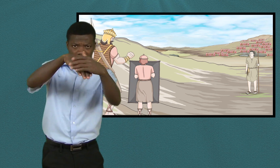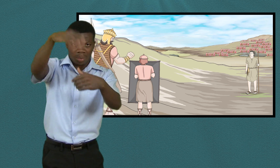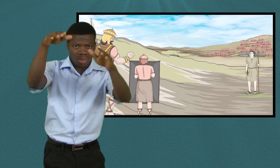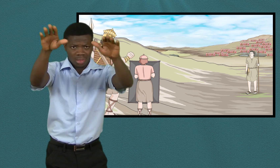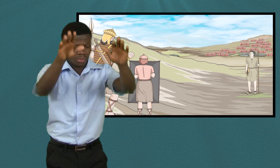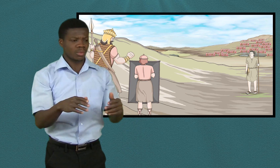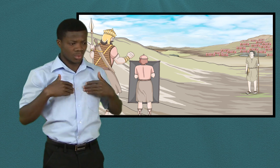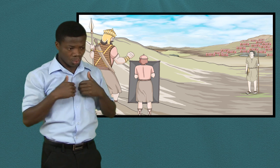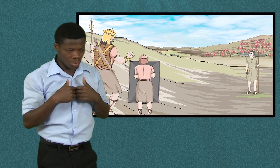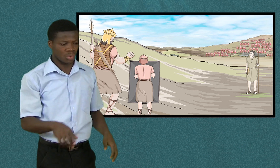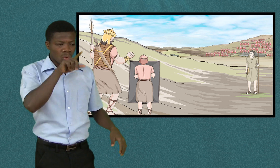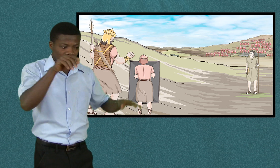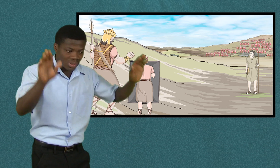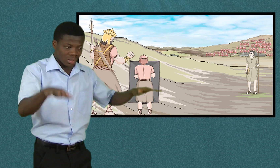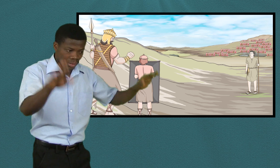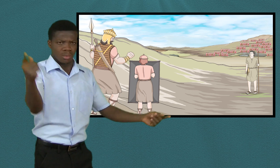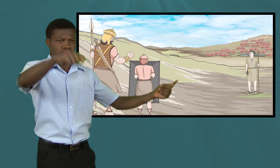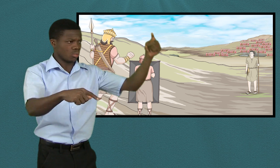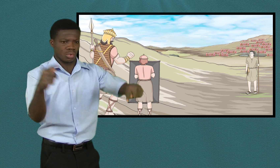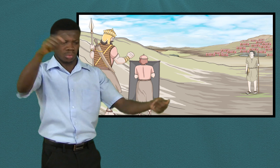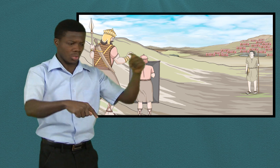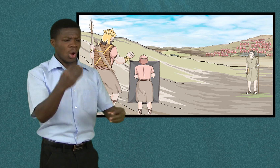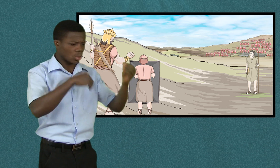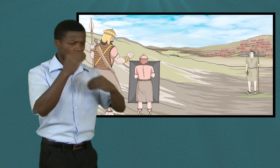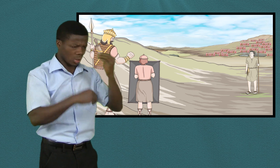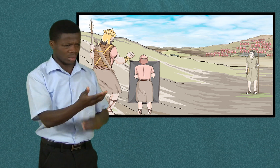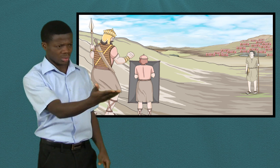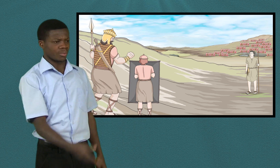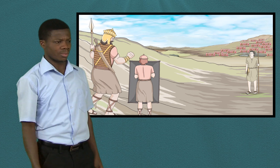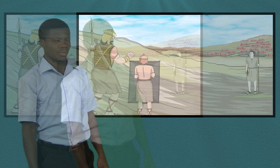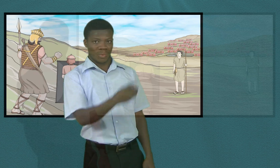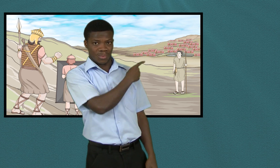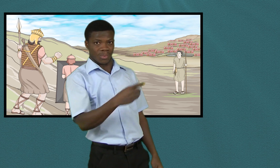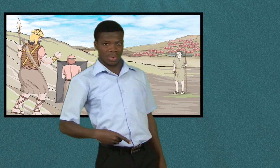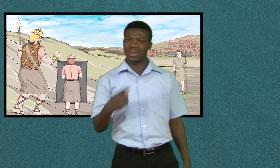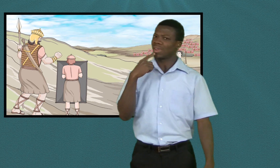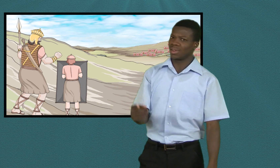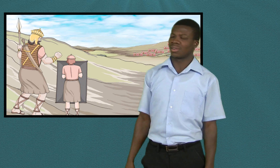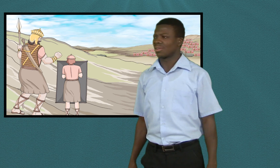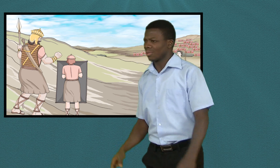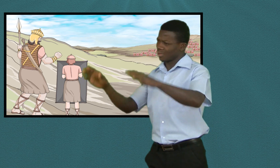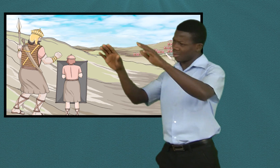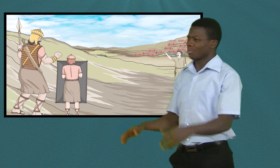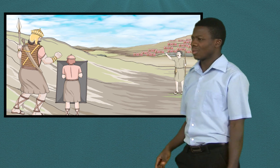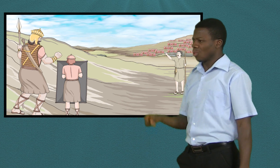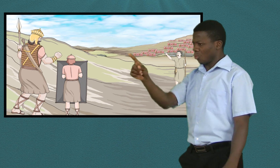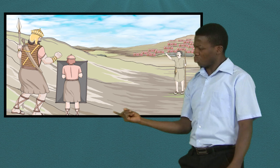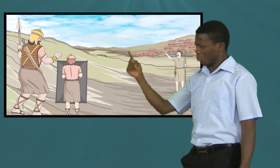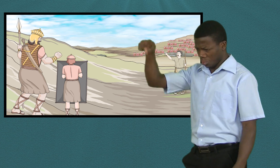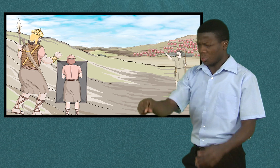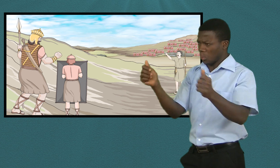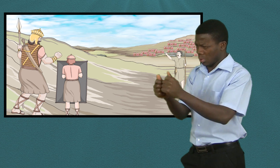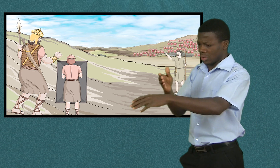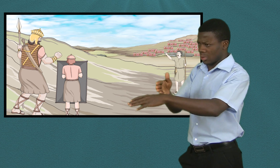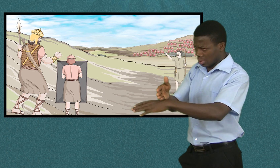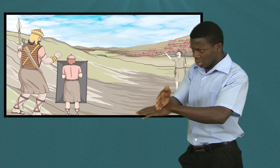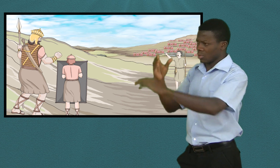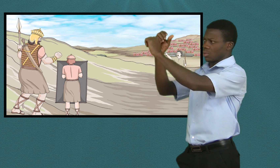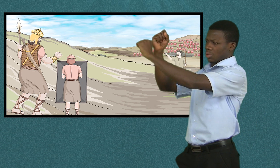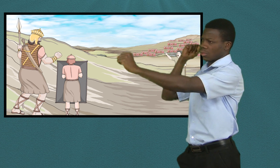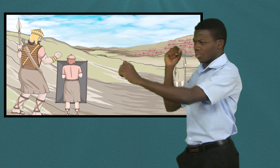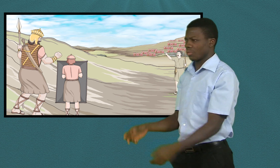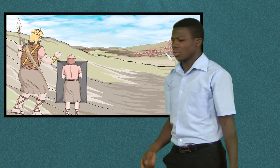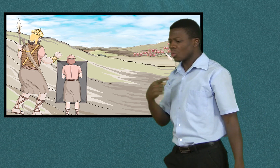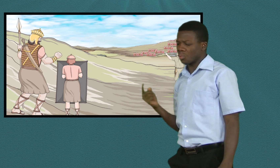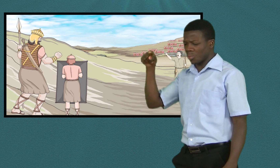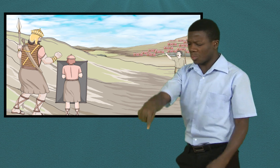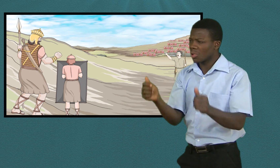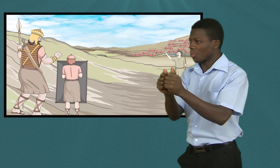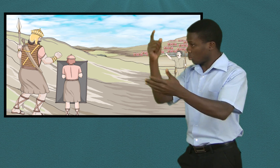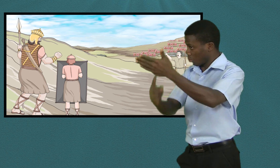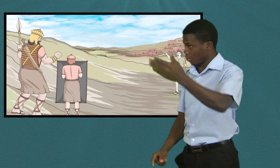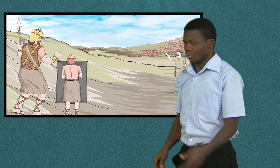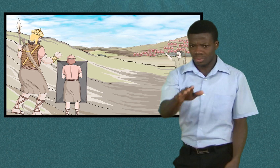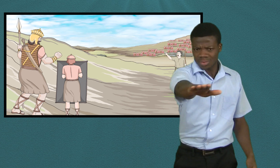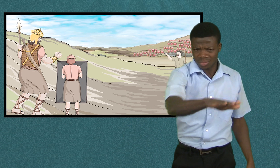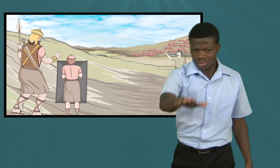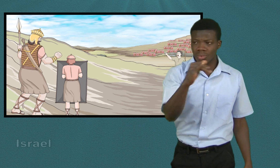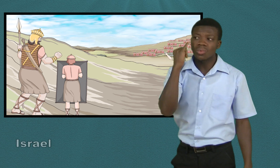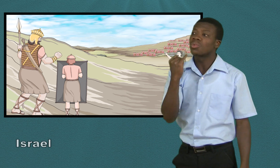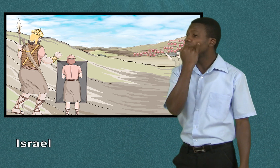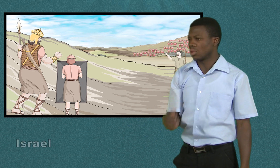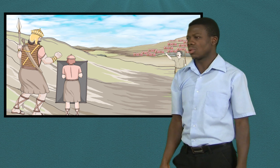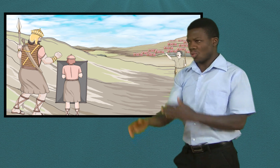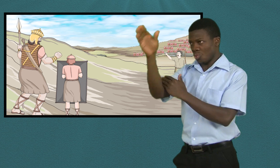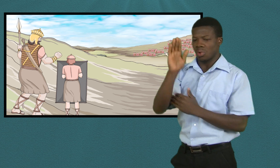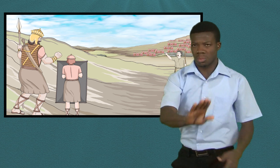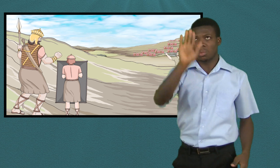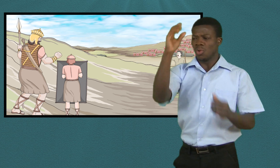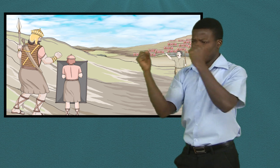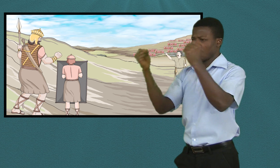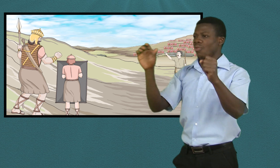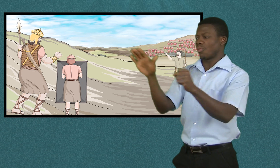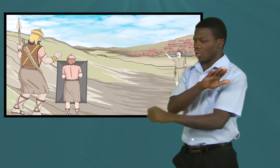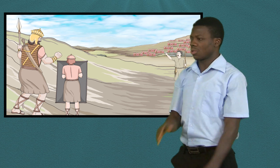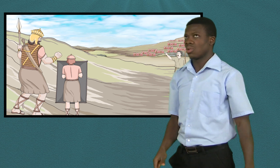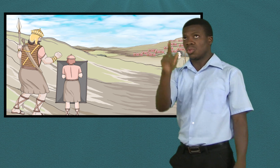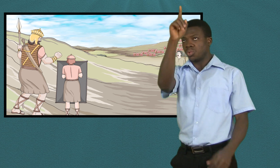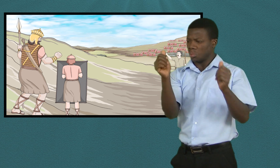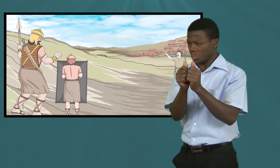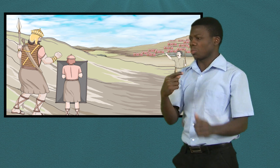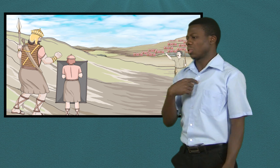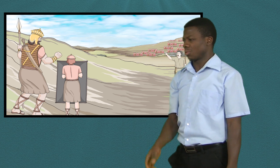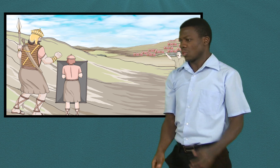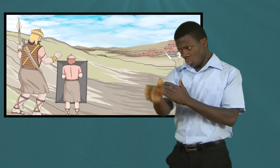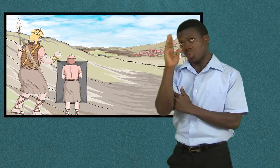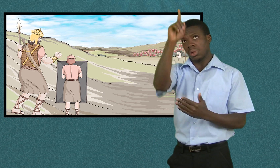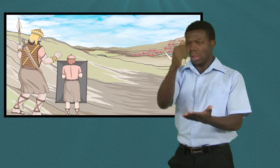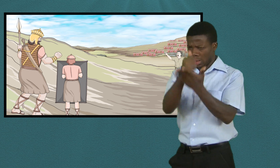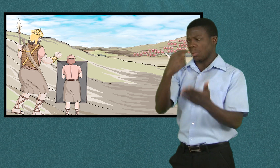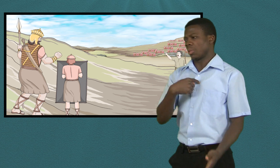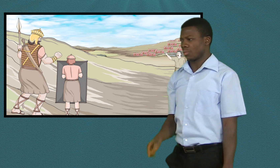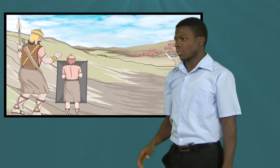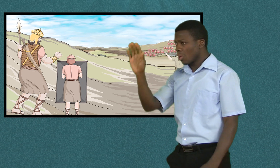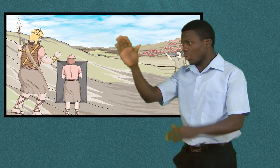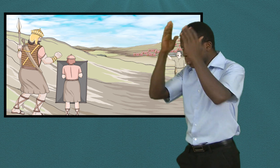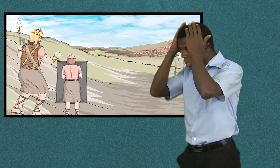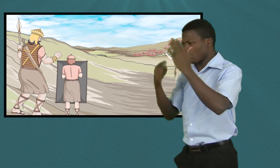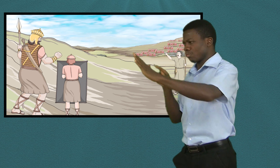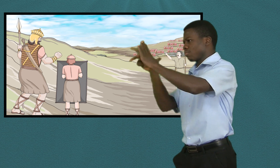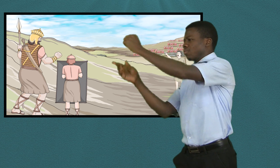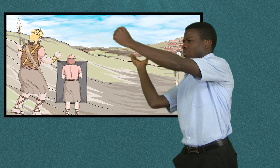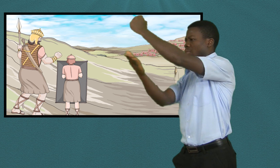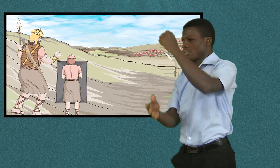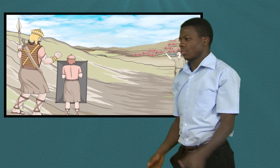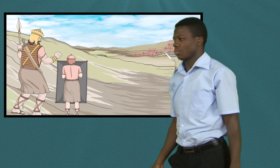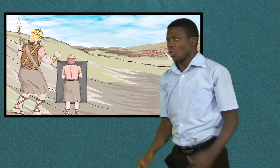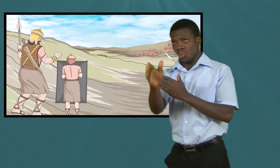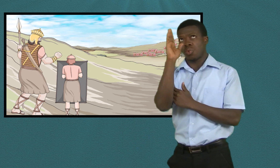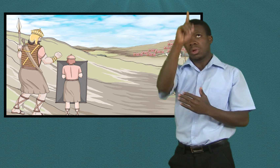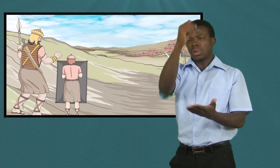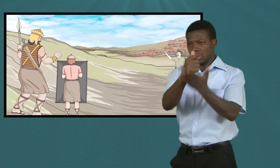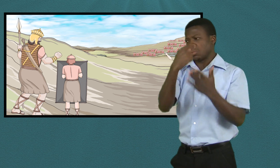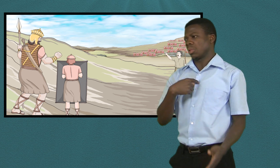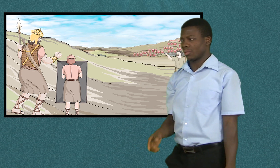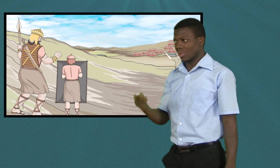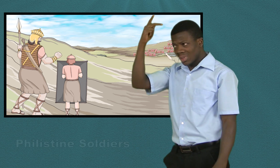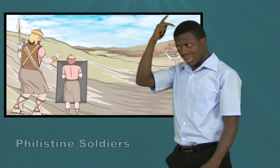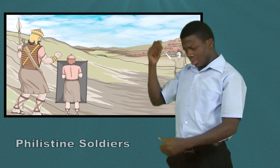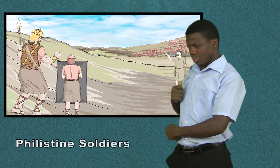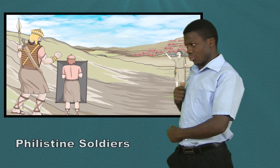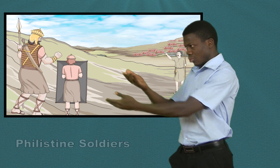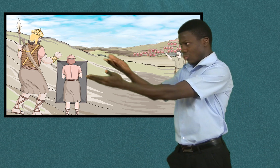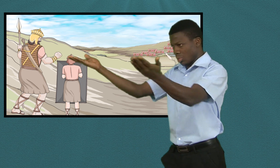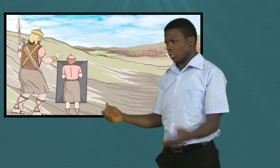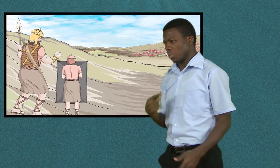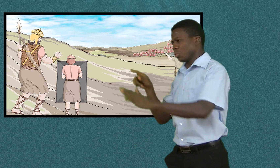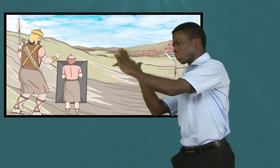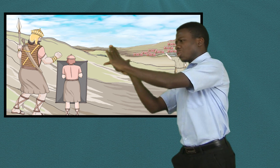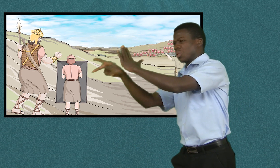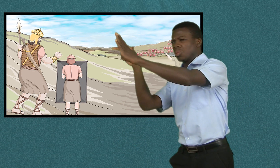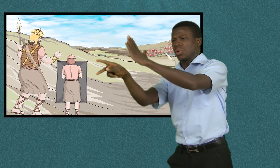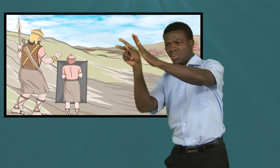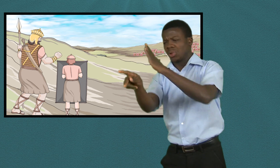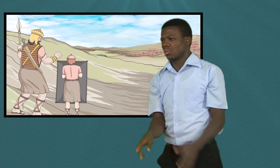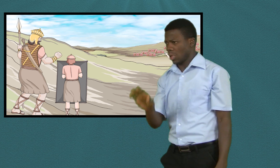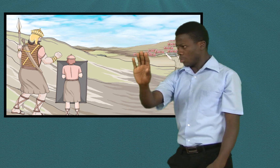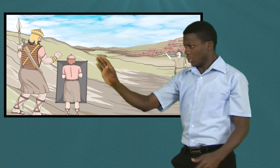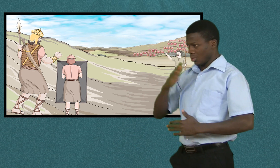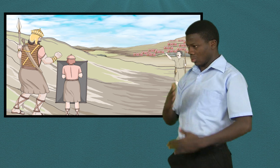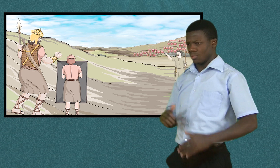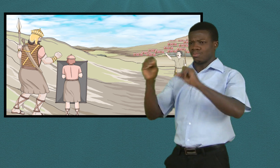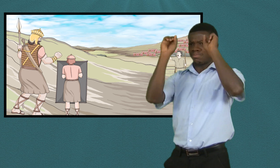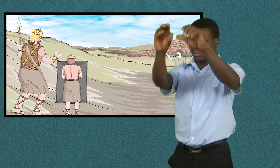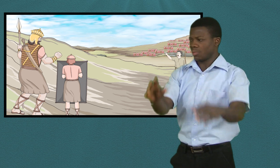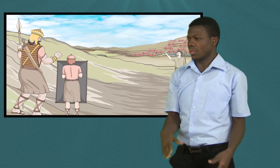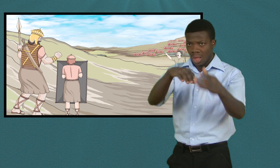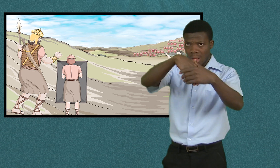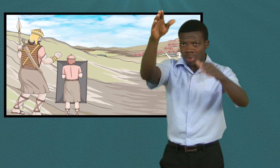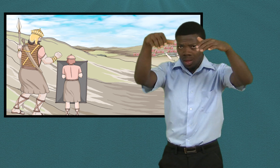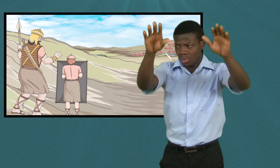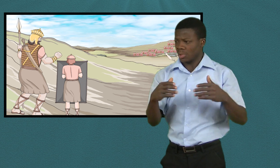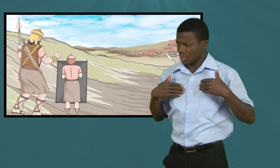But David said to the Philistine, “You come against me with sword and spear and javelin, but I come against you in the name of the LORD of Hosts, the God of the armies of Israel, whom you have defied. This day the LORD will deliver you into my hand.